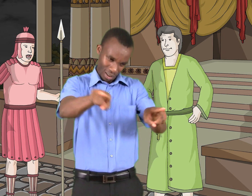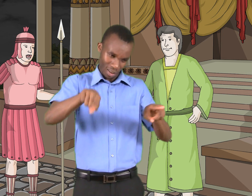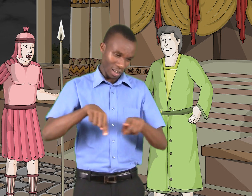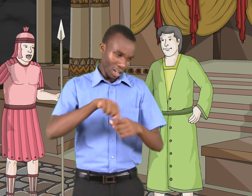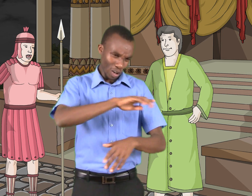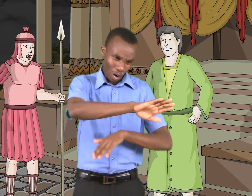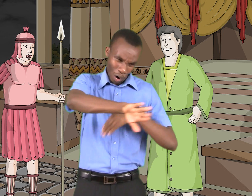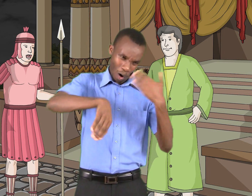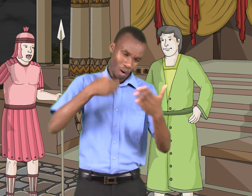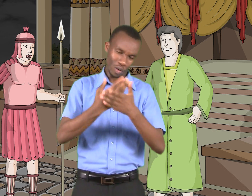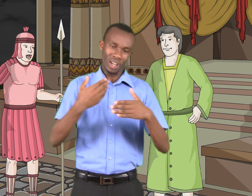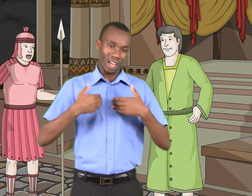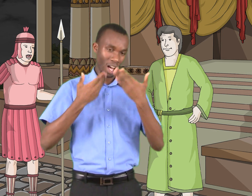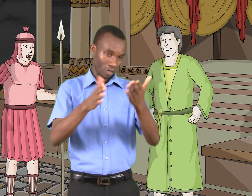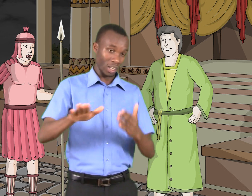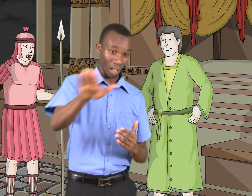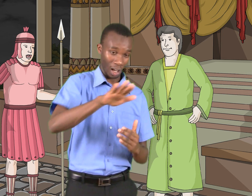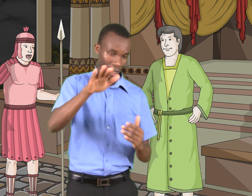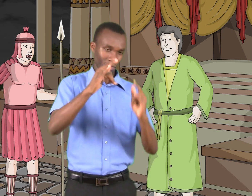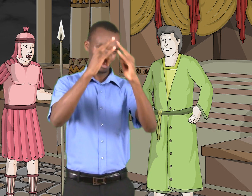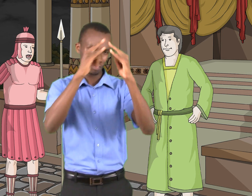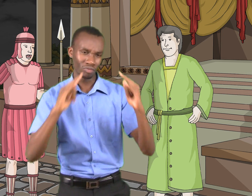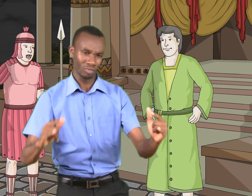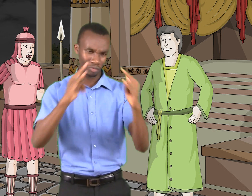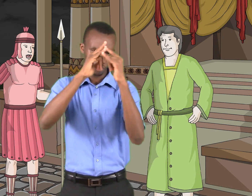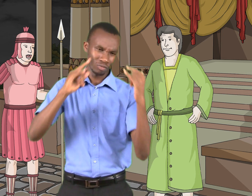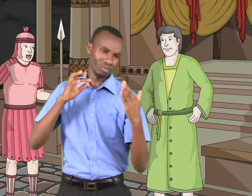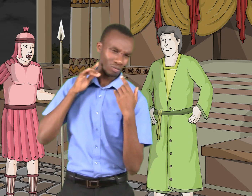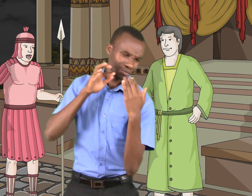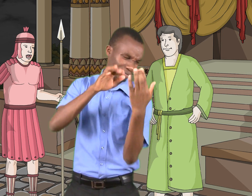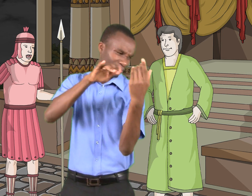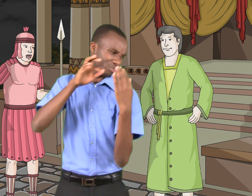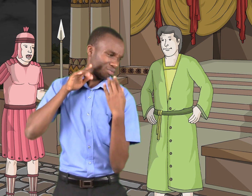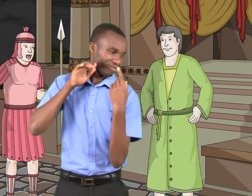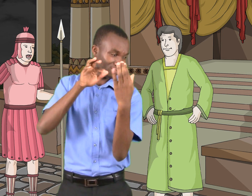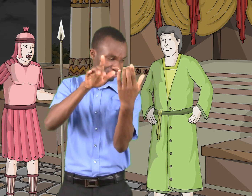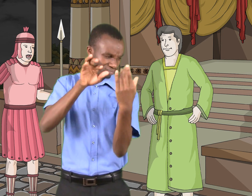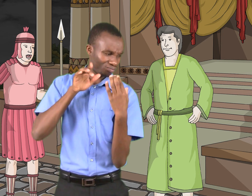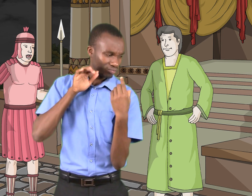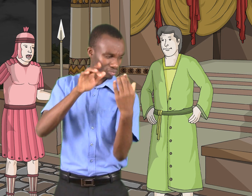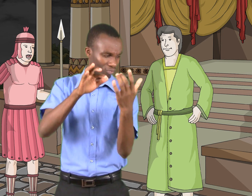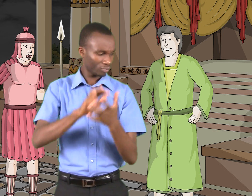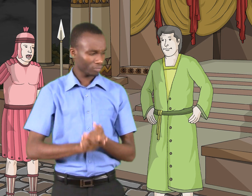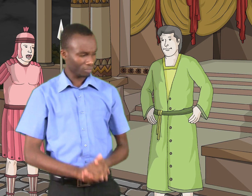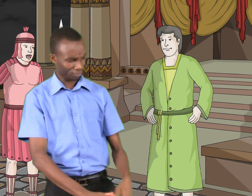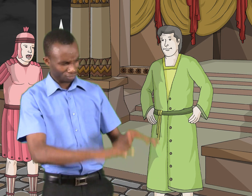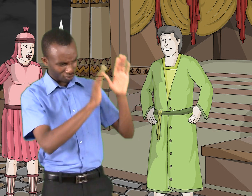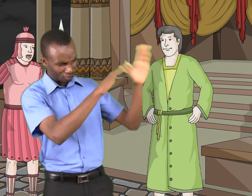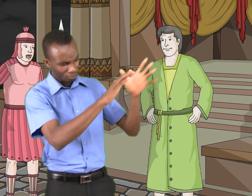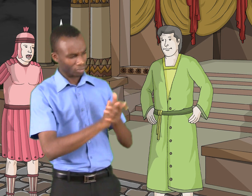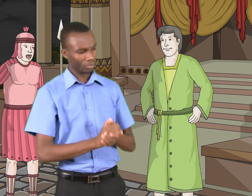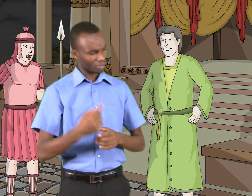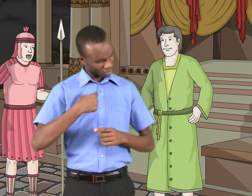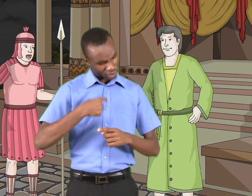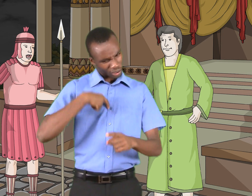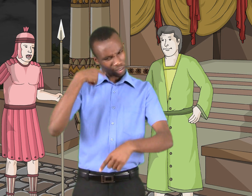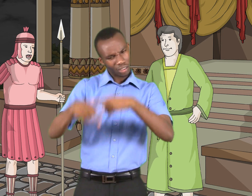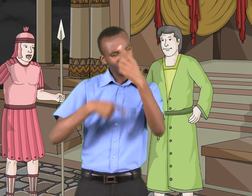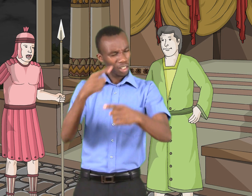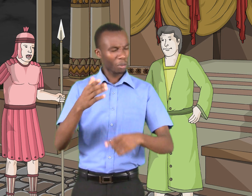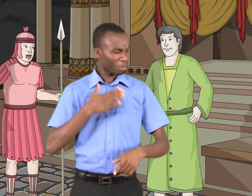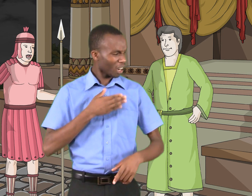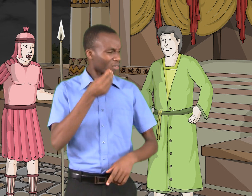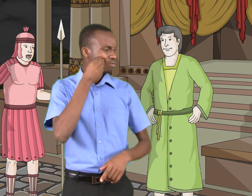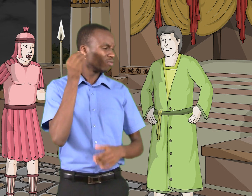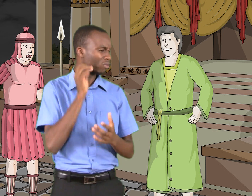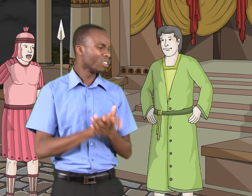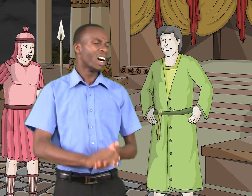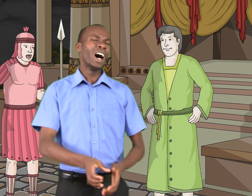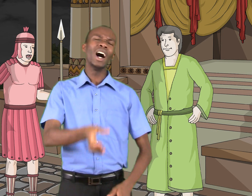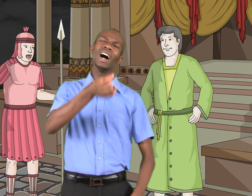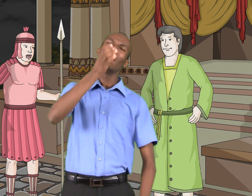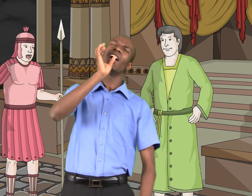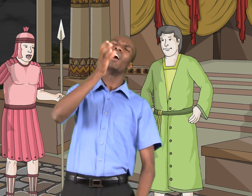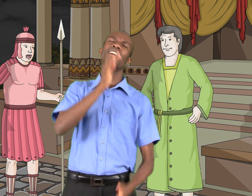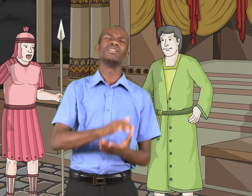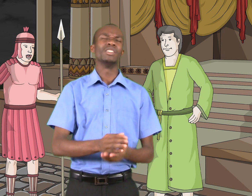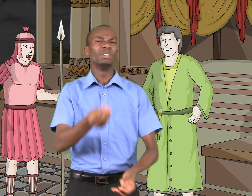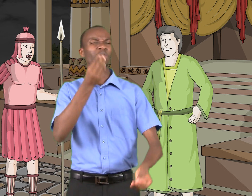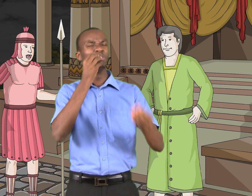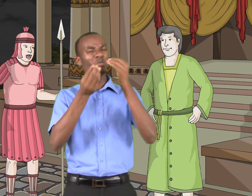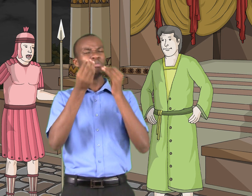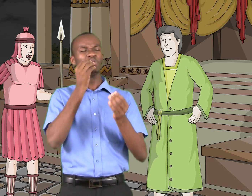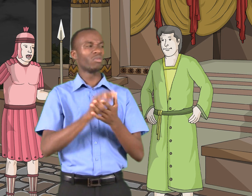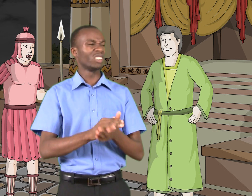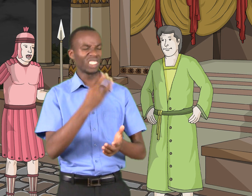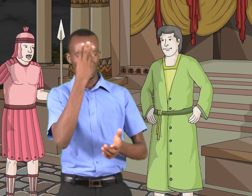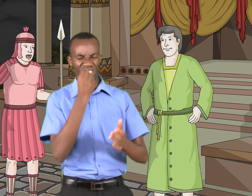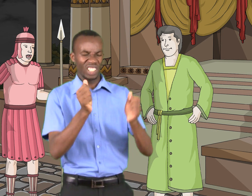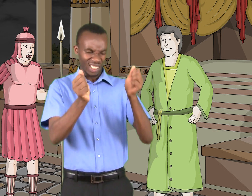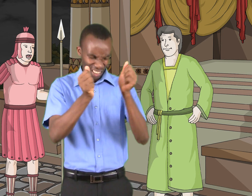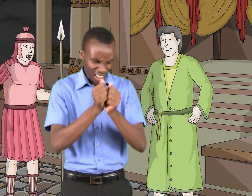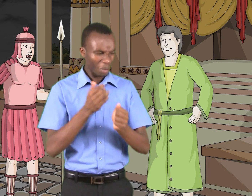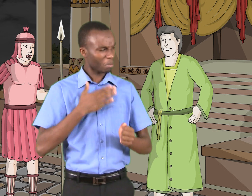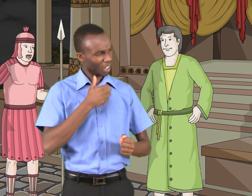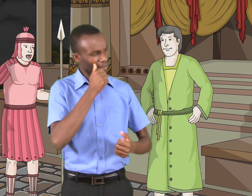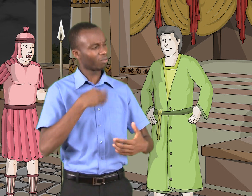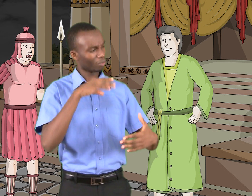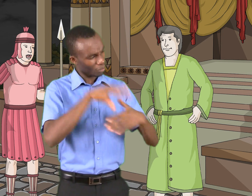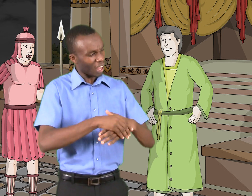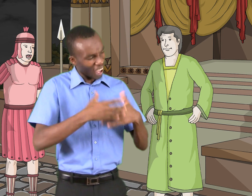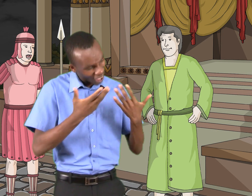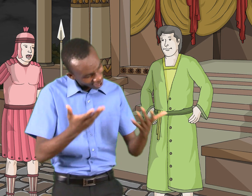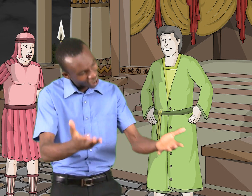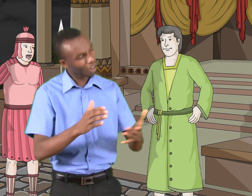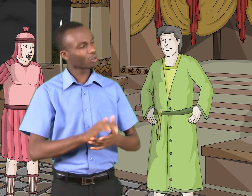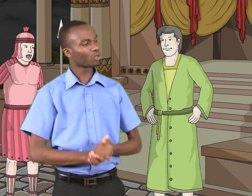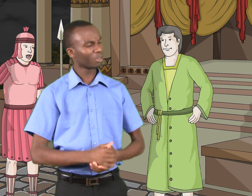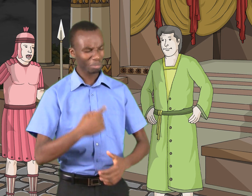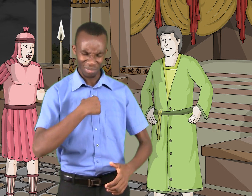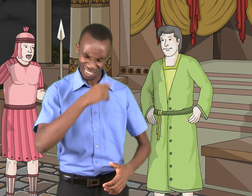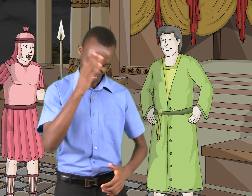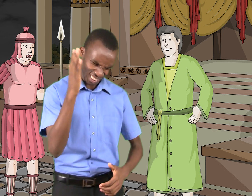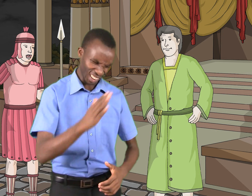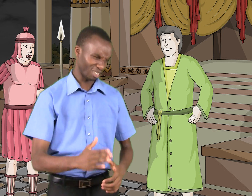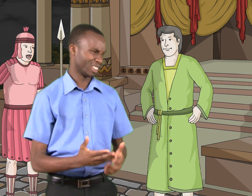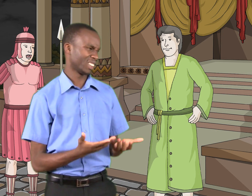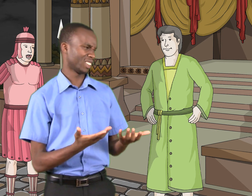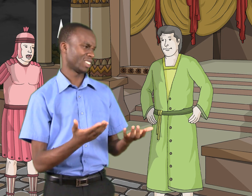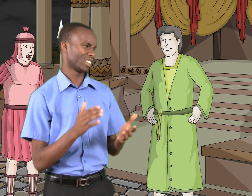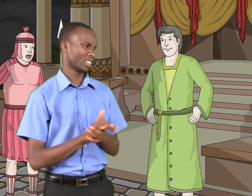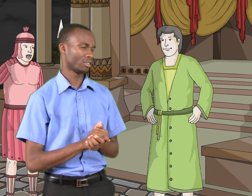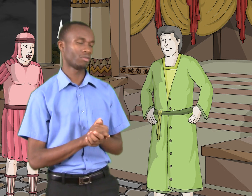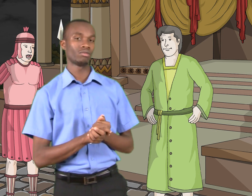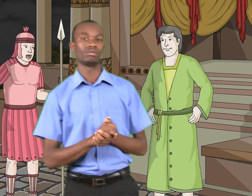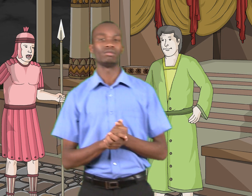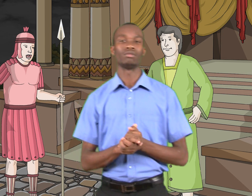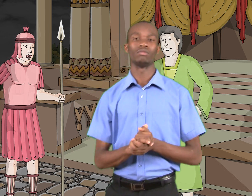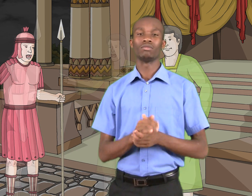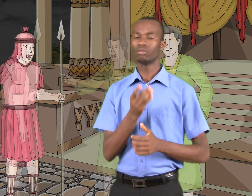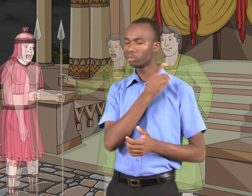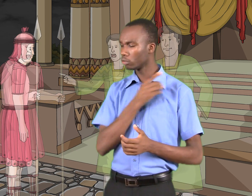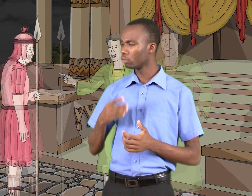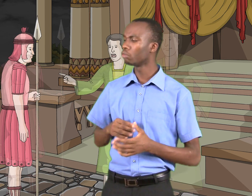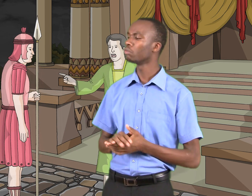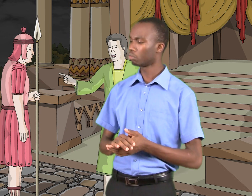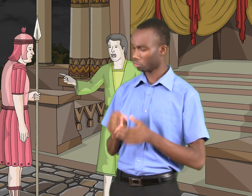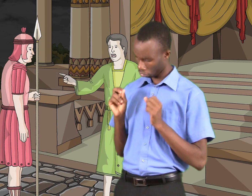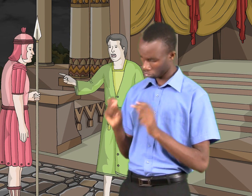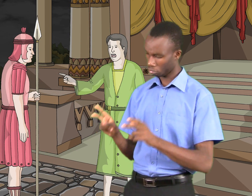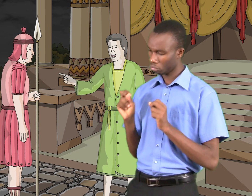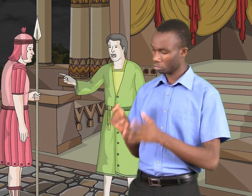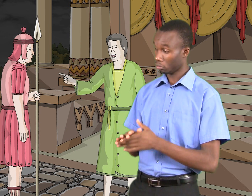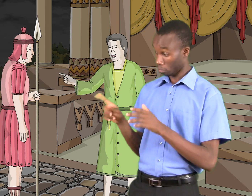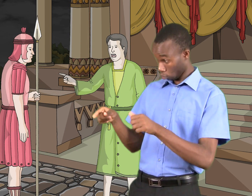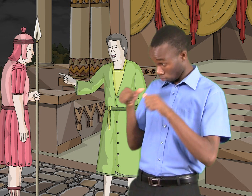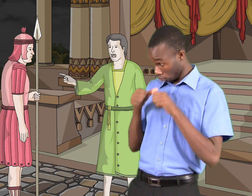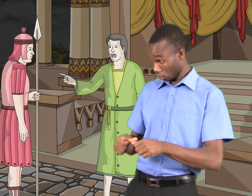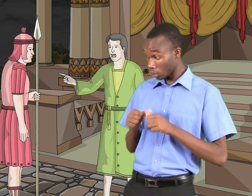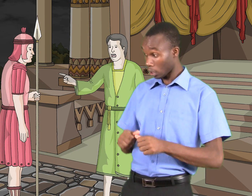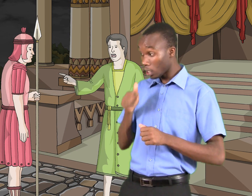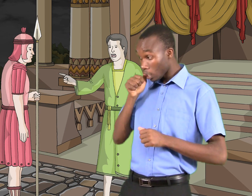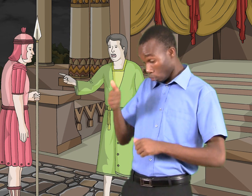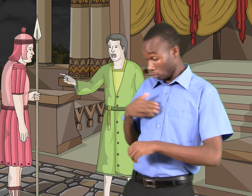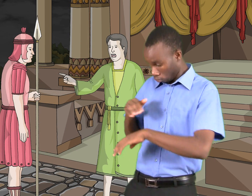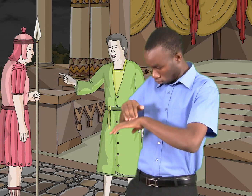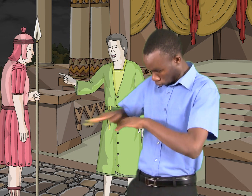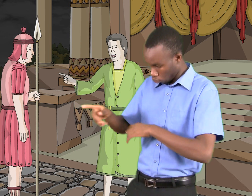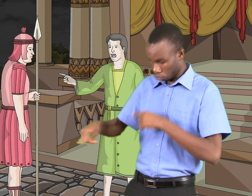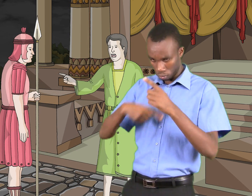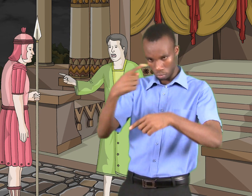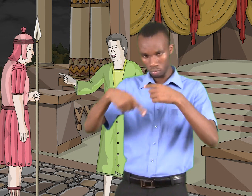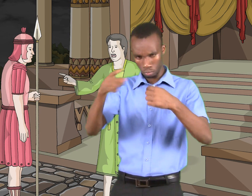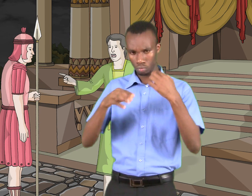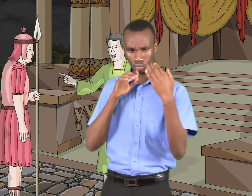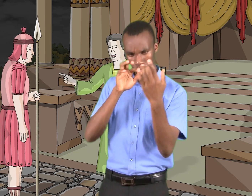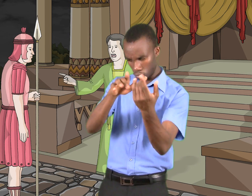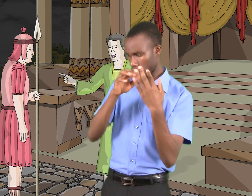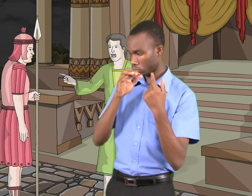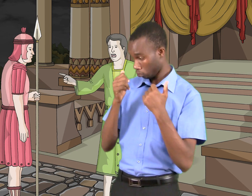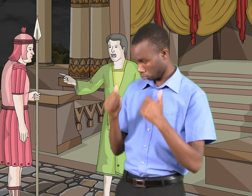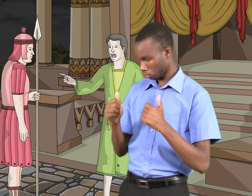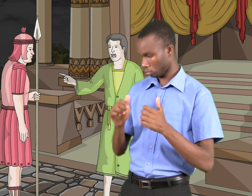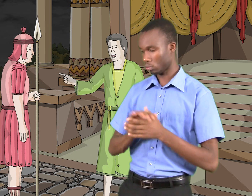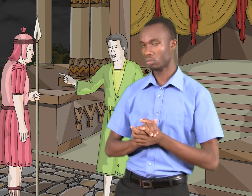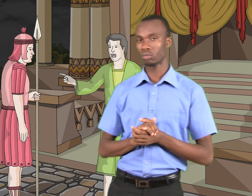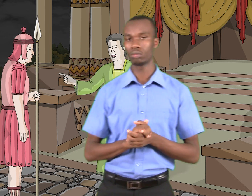How can I go to my house to eat and drink and sleep with my wife? As surely as you live, and as your soul lives, I will not do such a thing!”